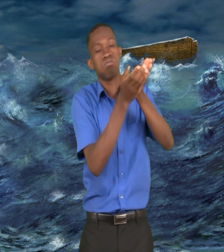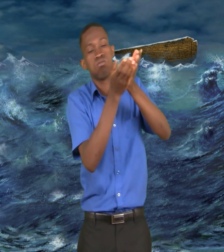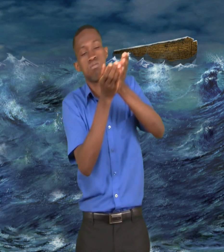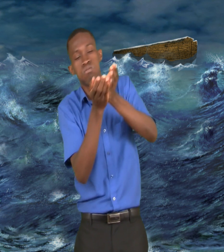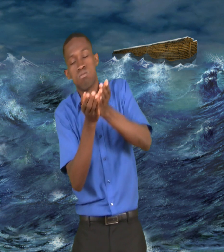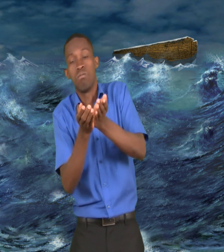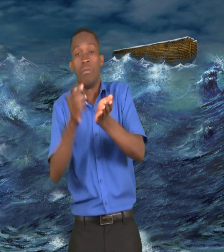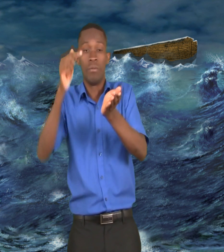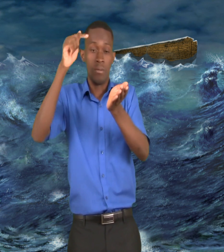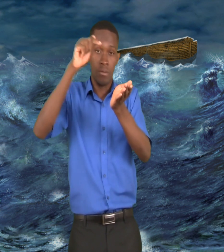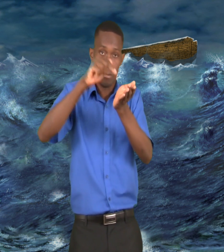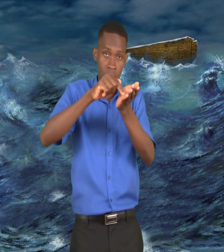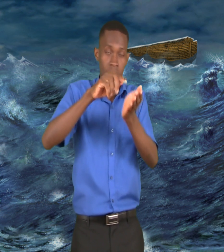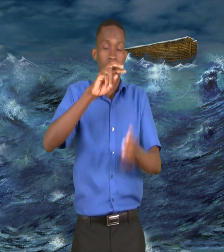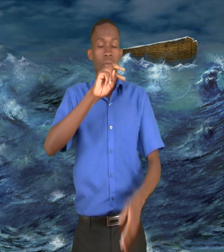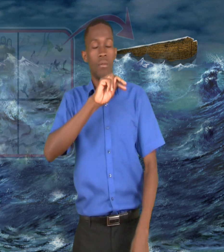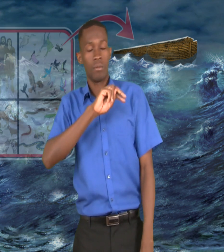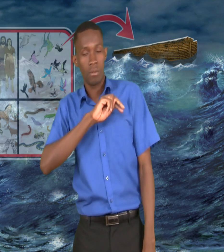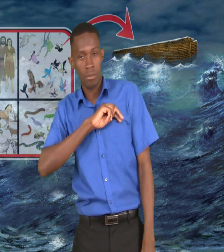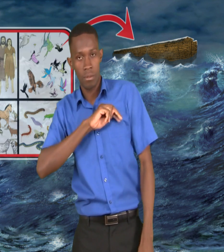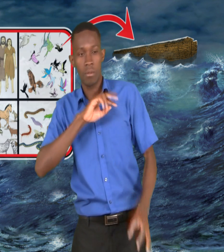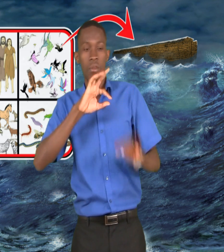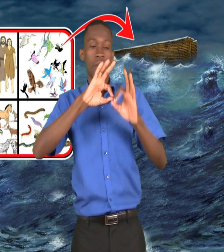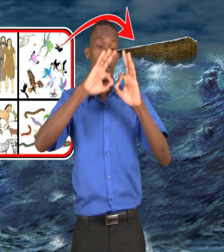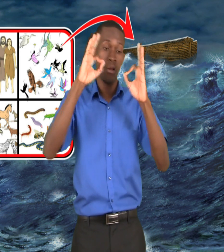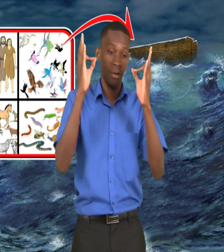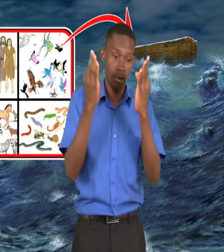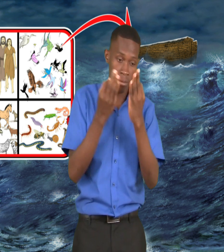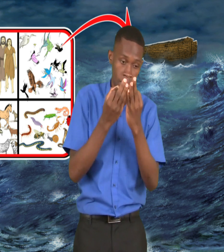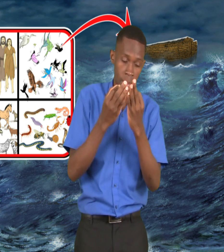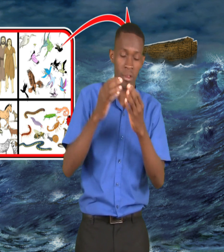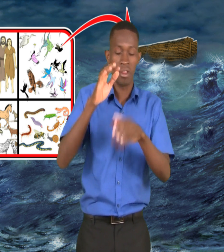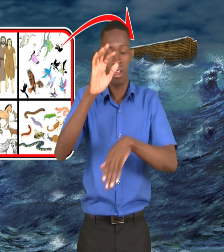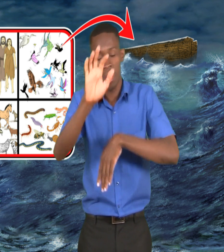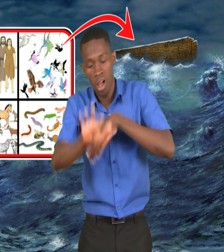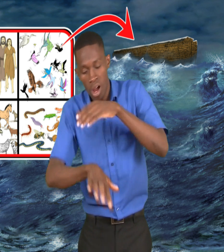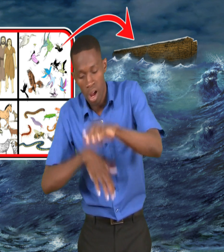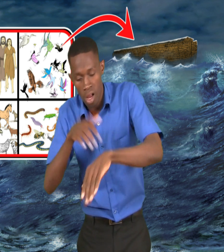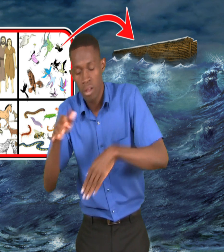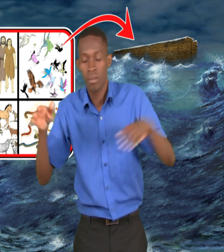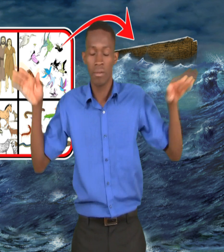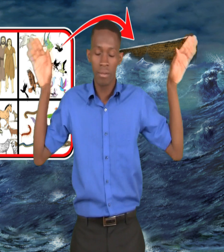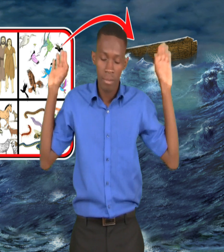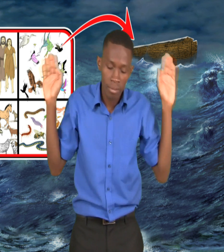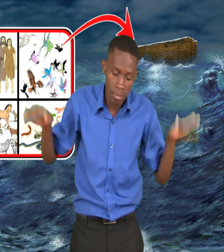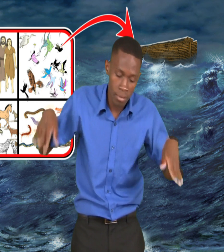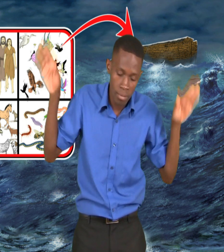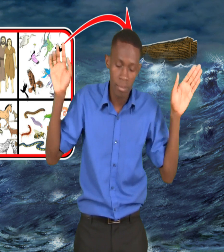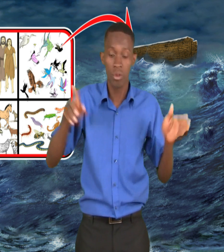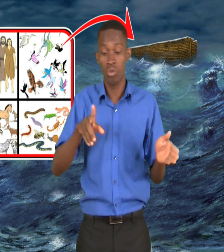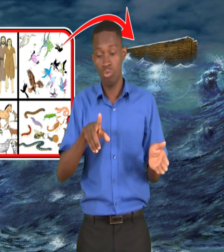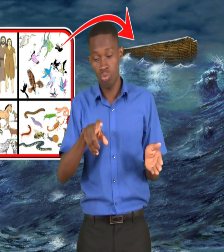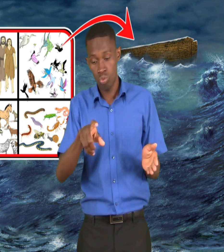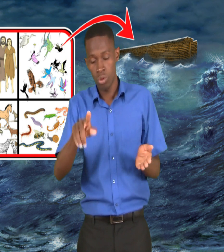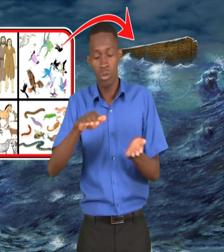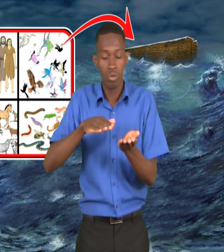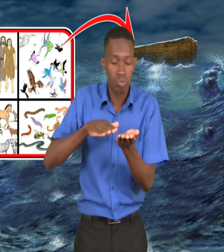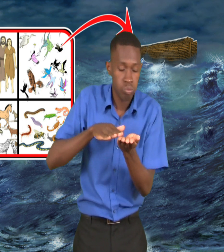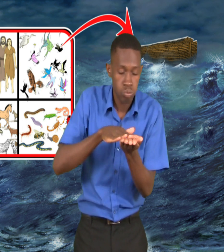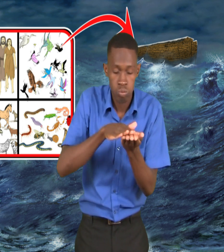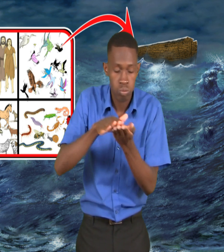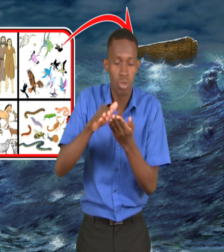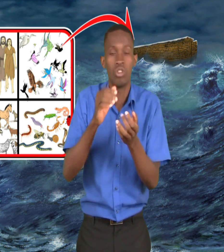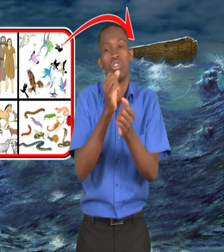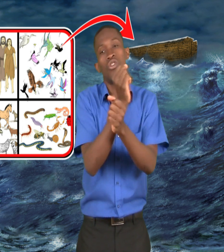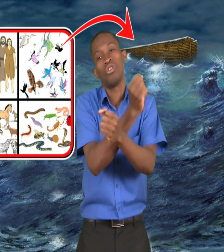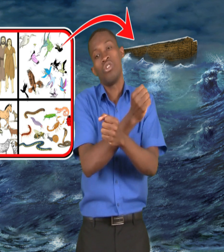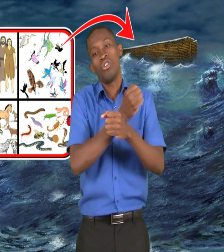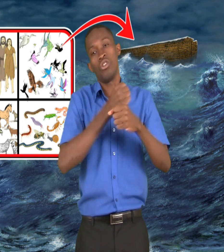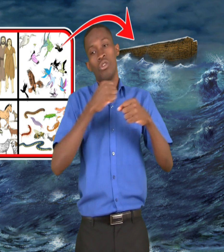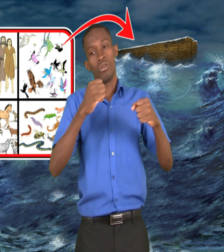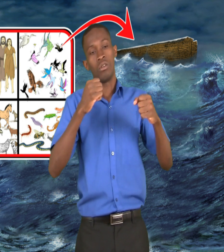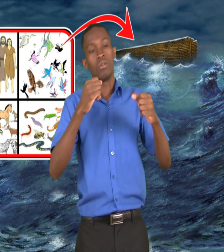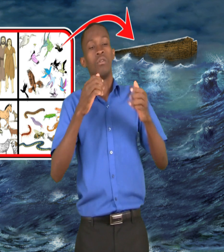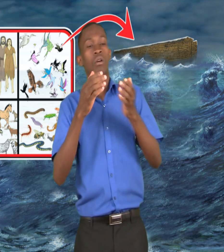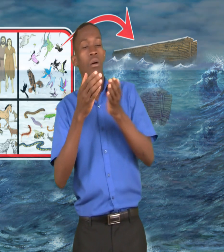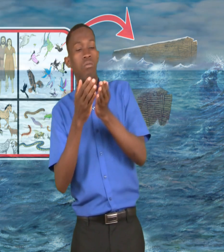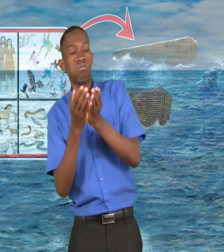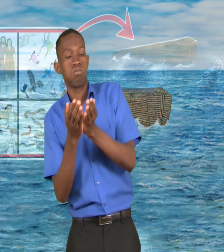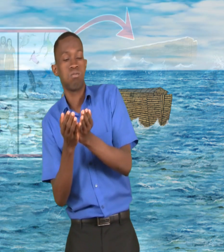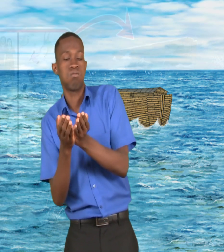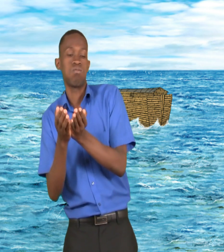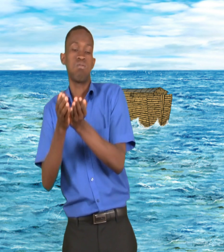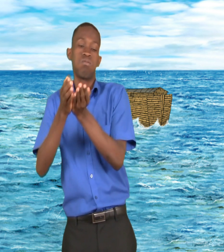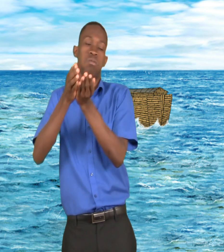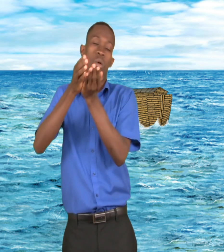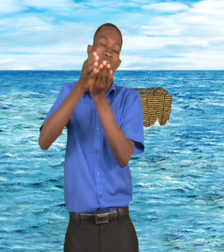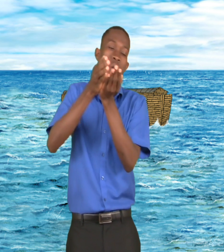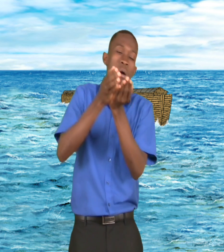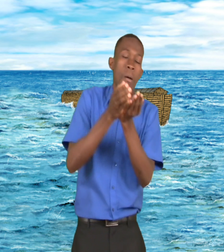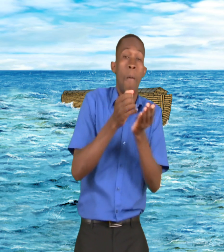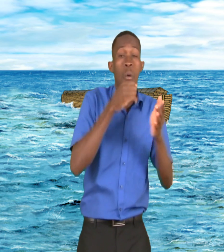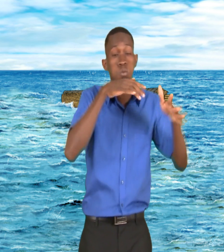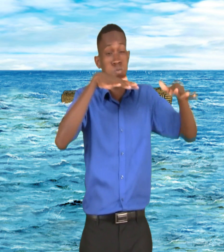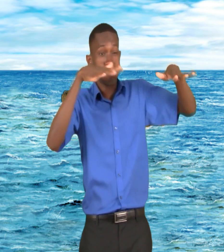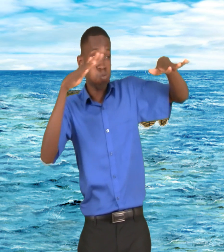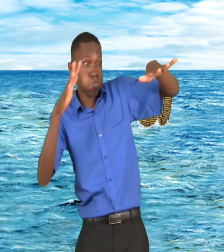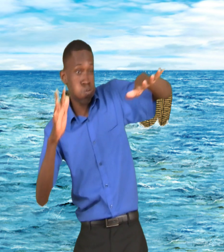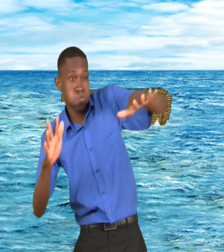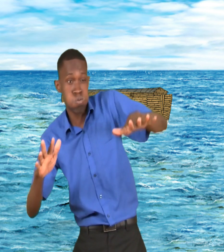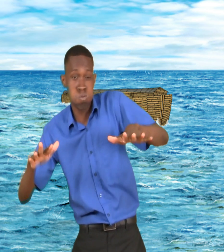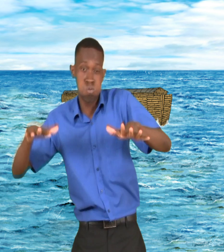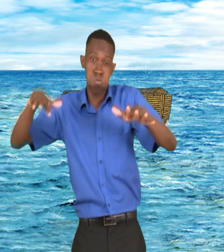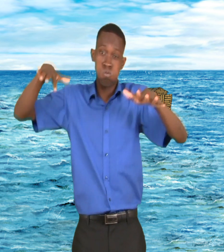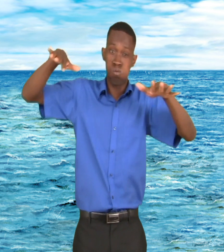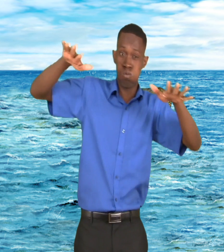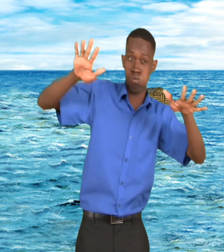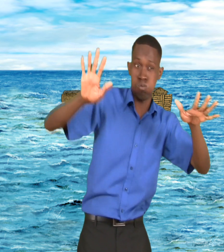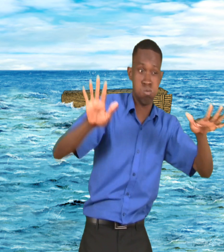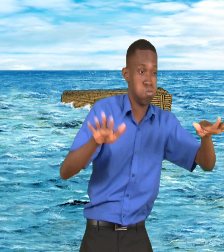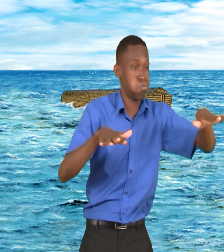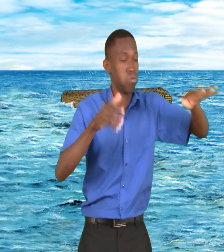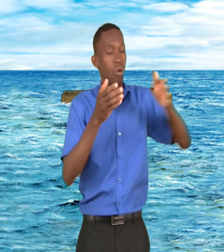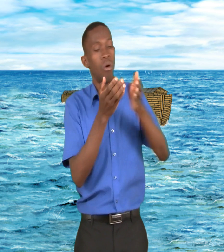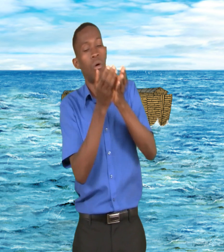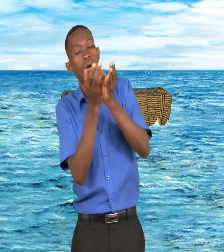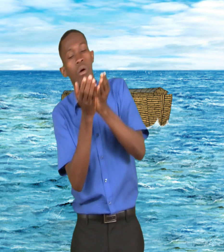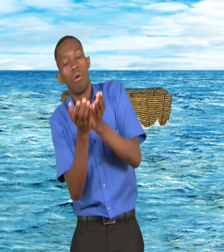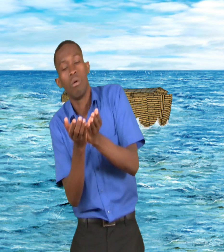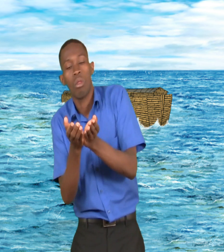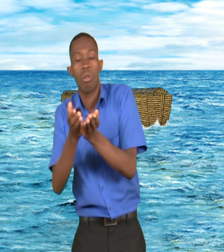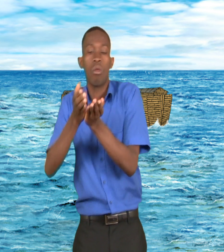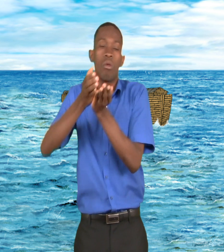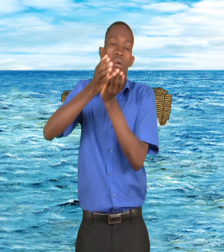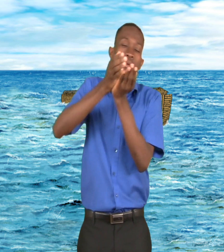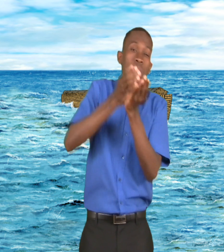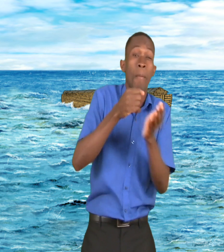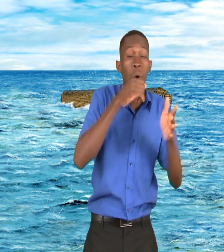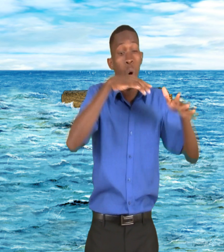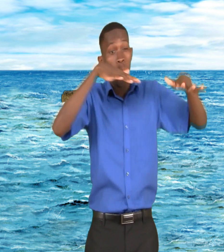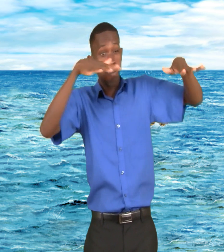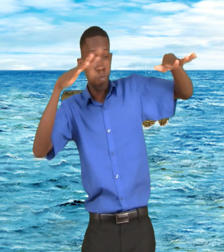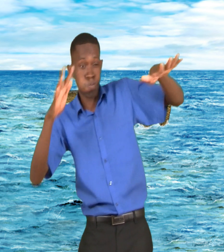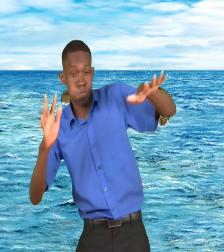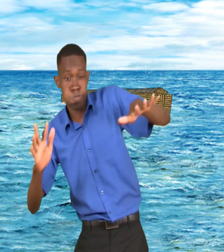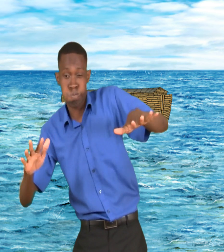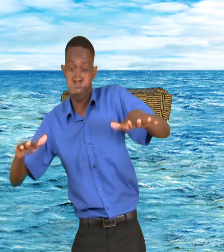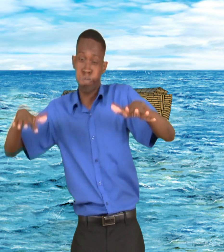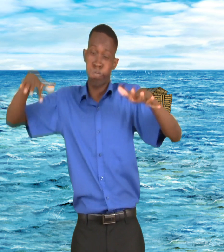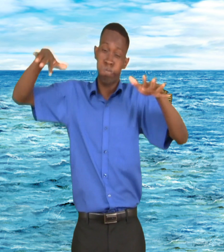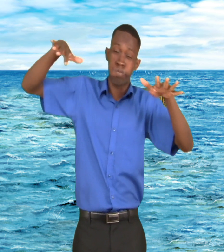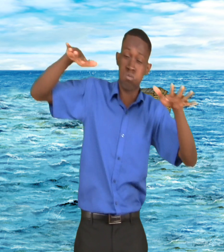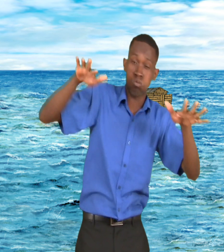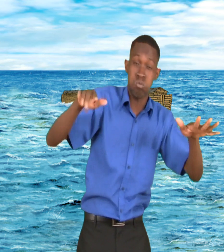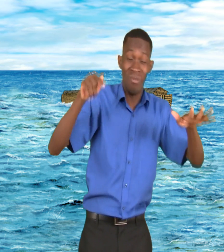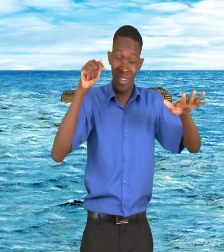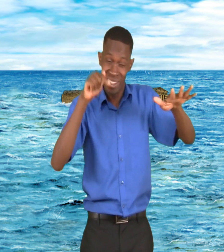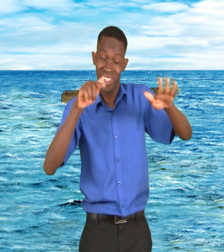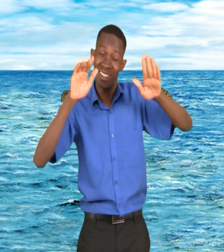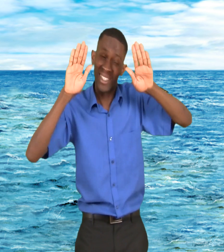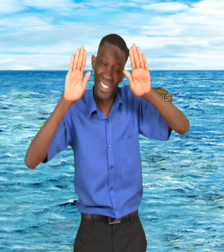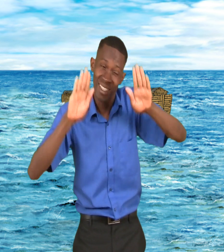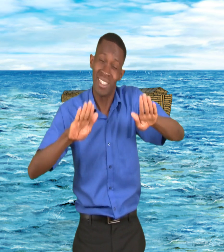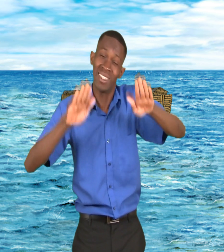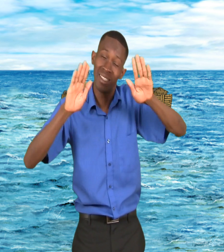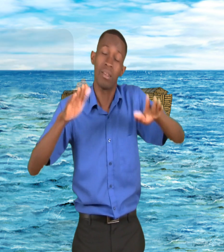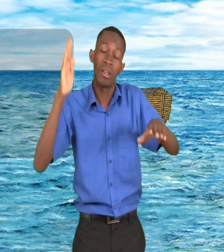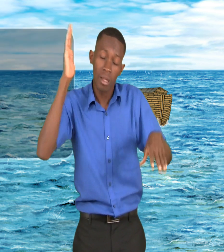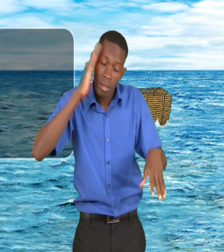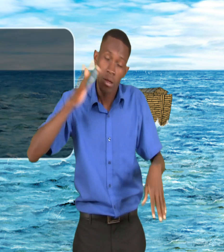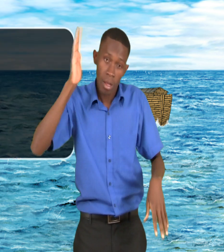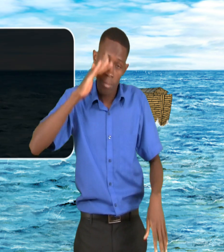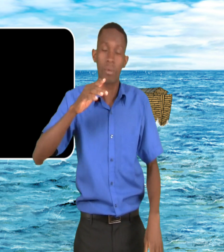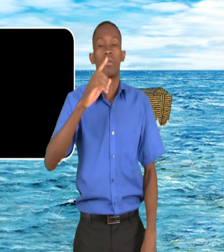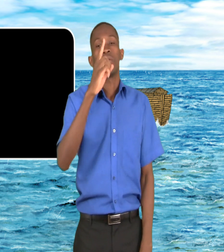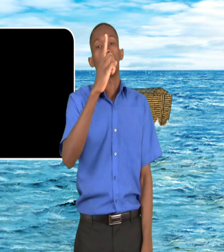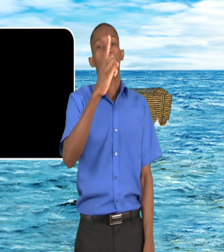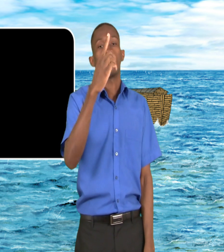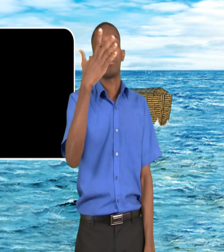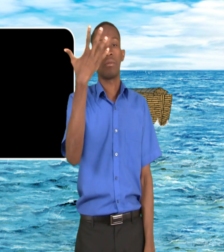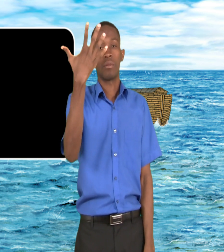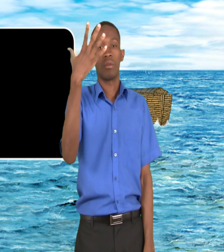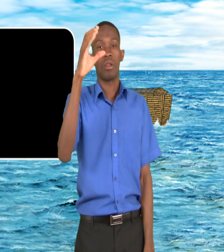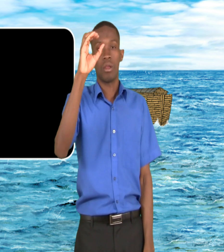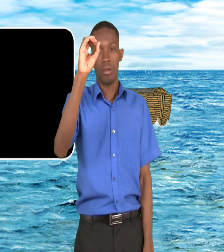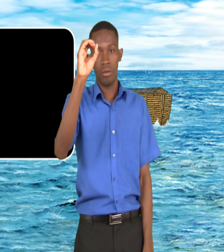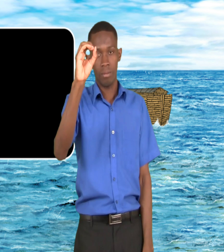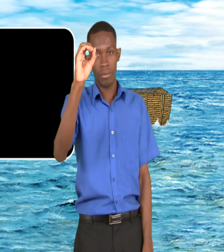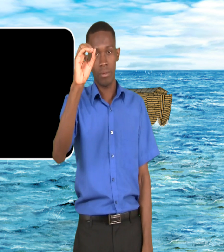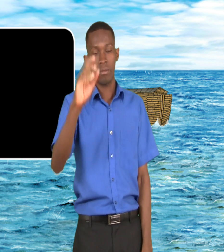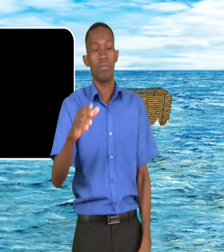they were blotted out from the earth, and only Noah and those with him in the ark remained.